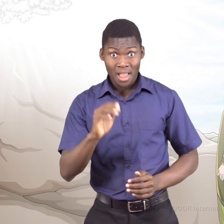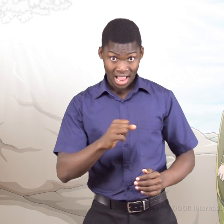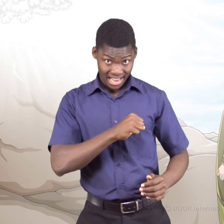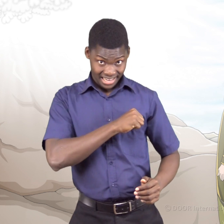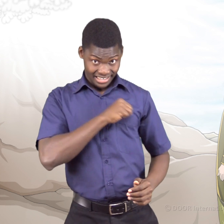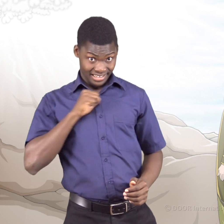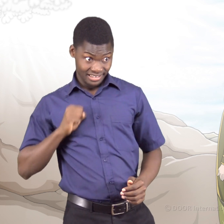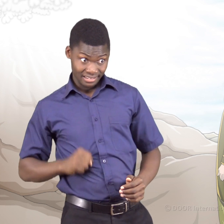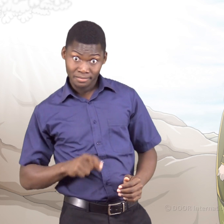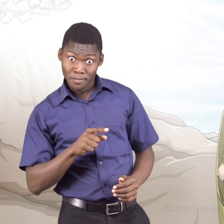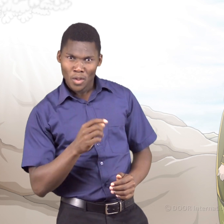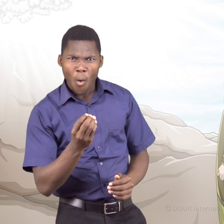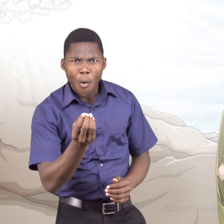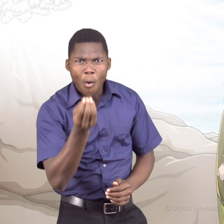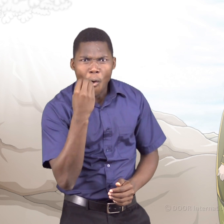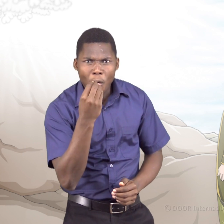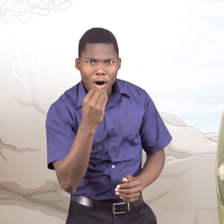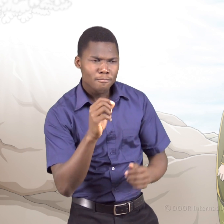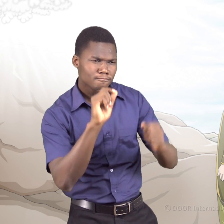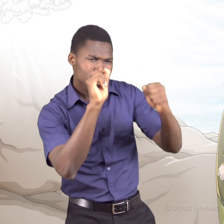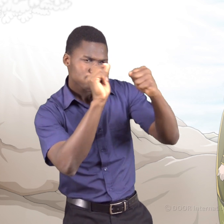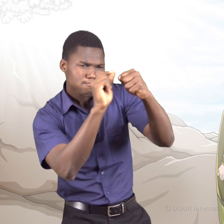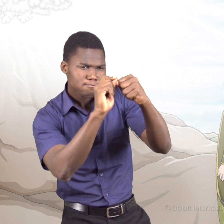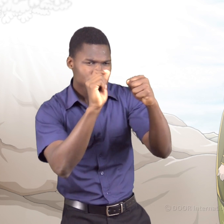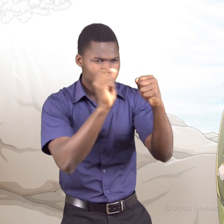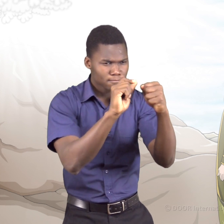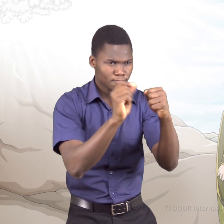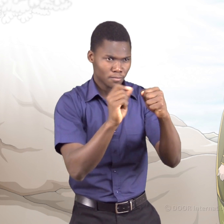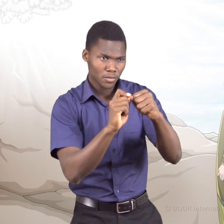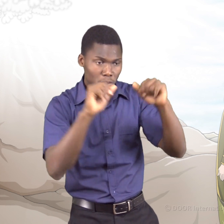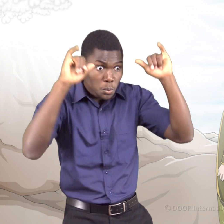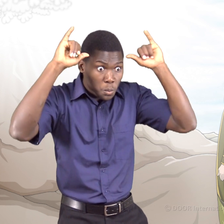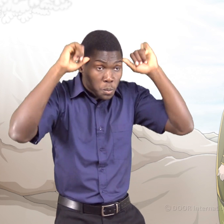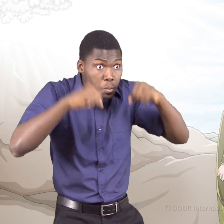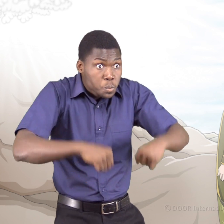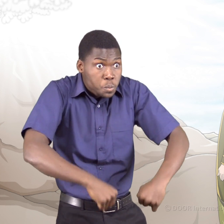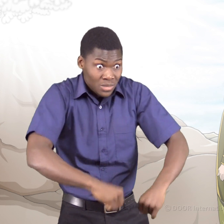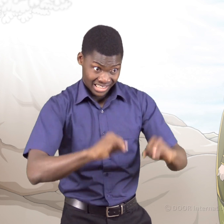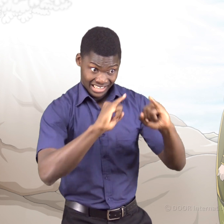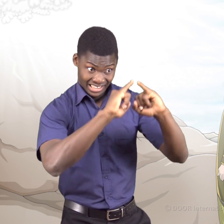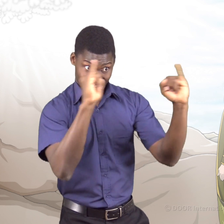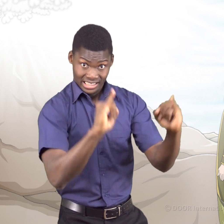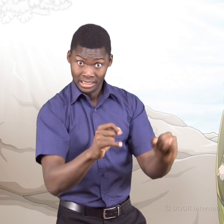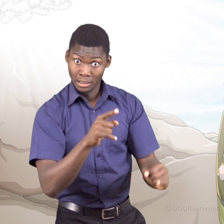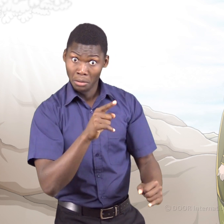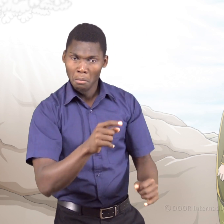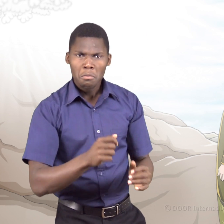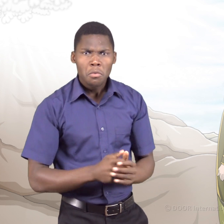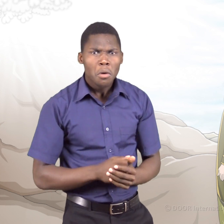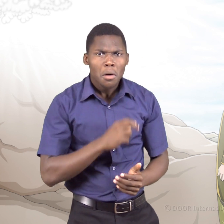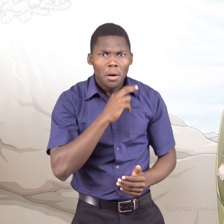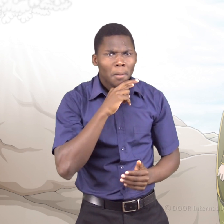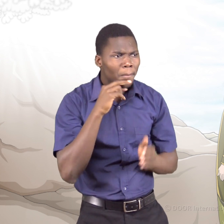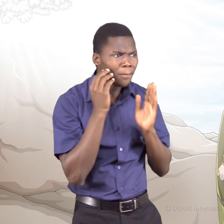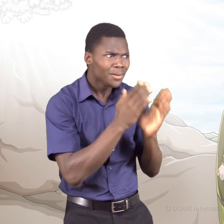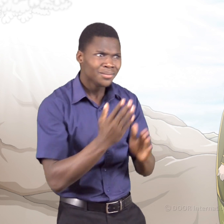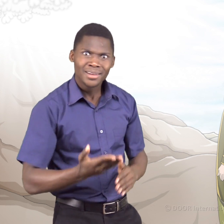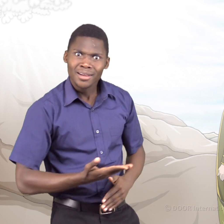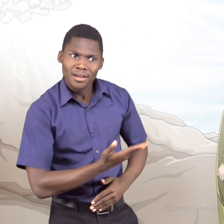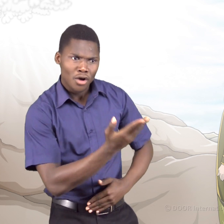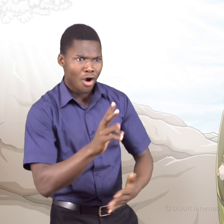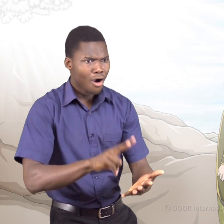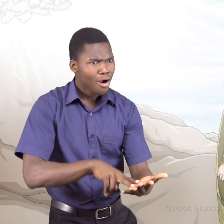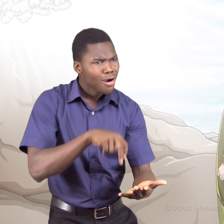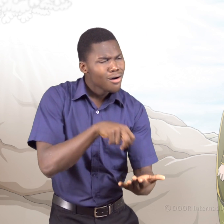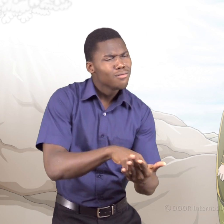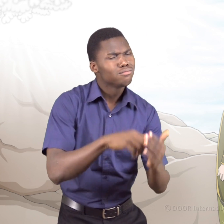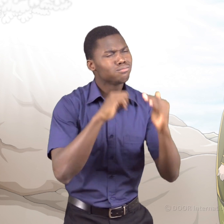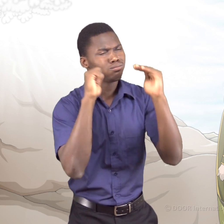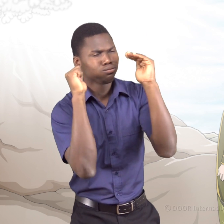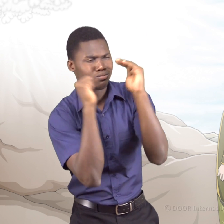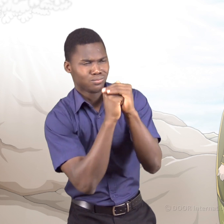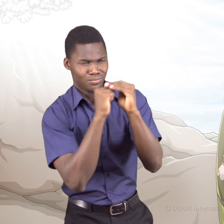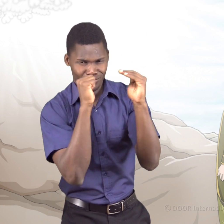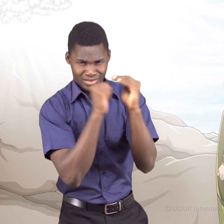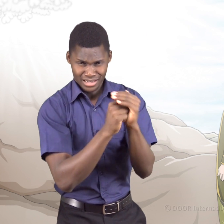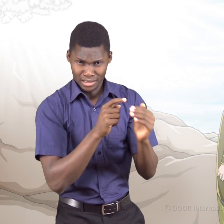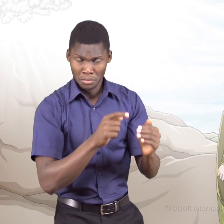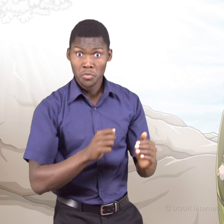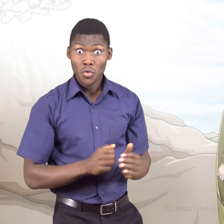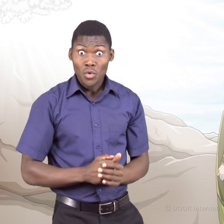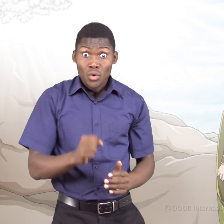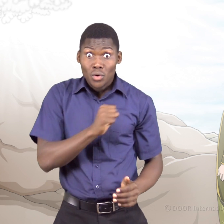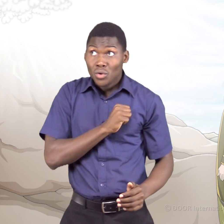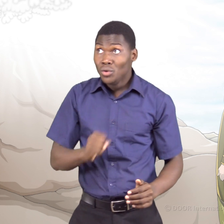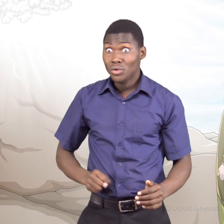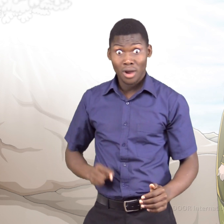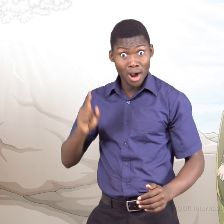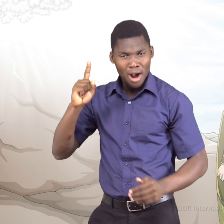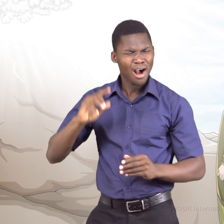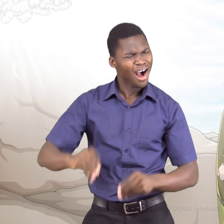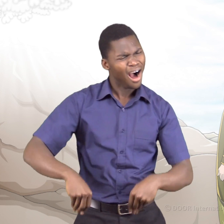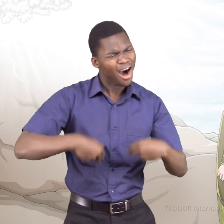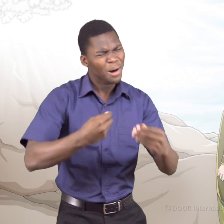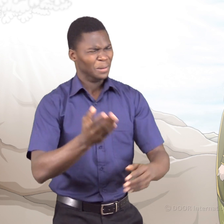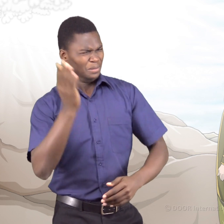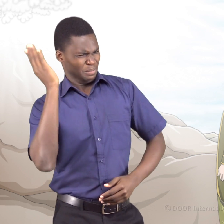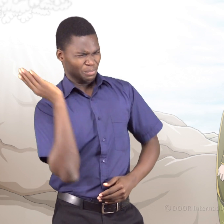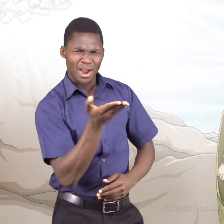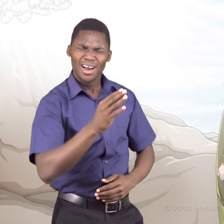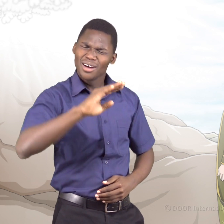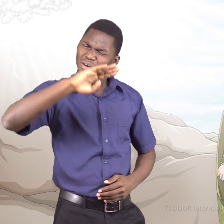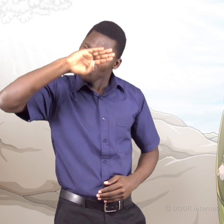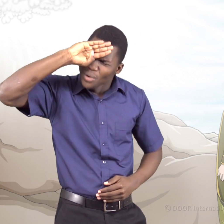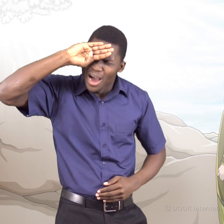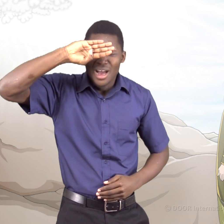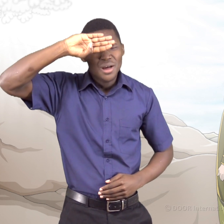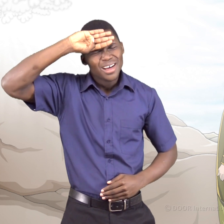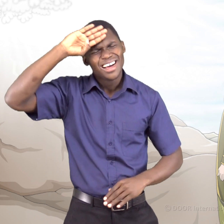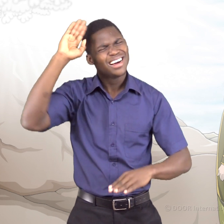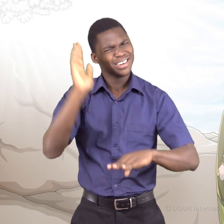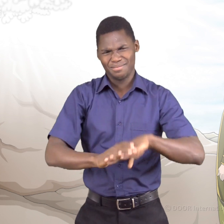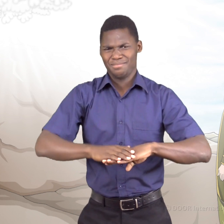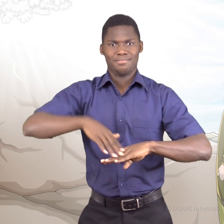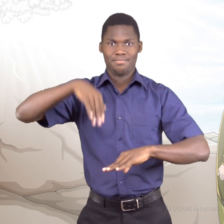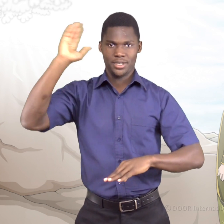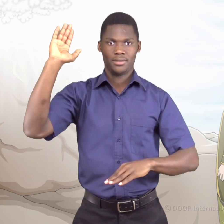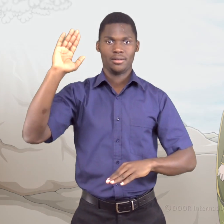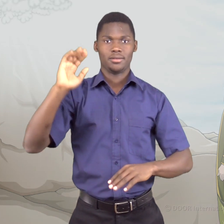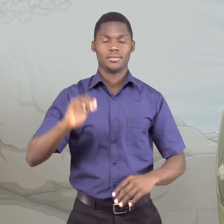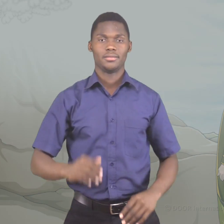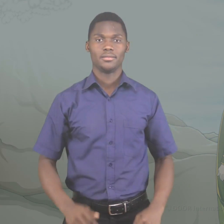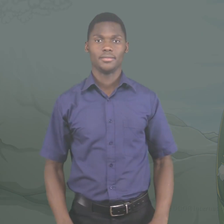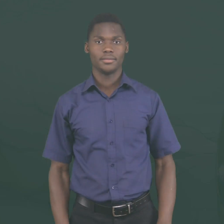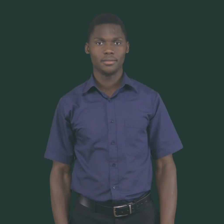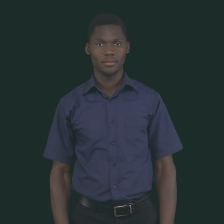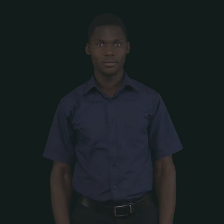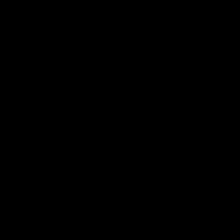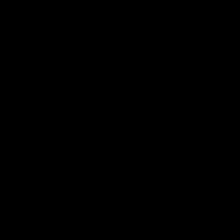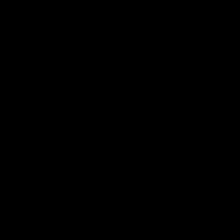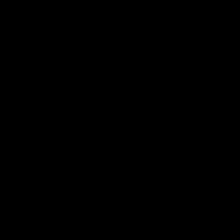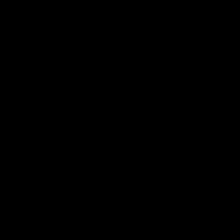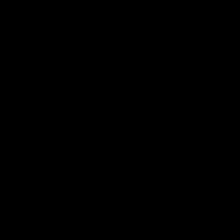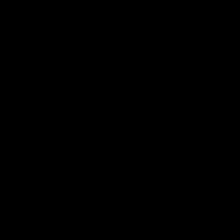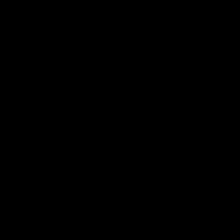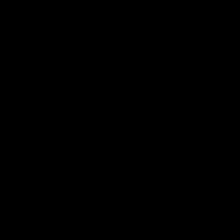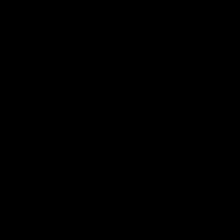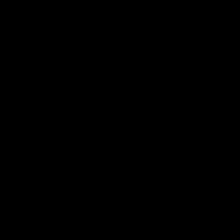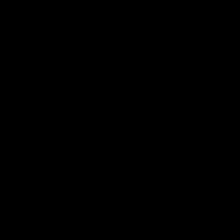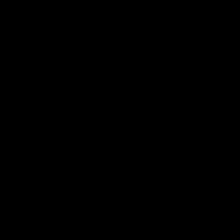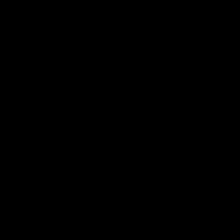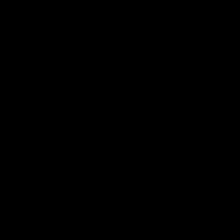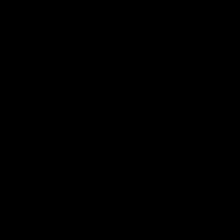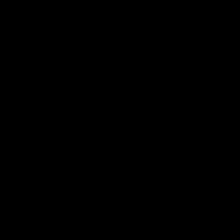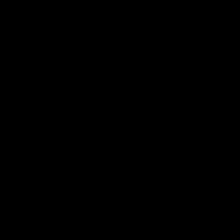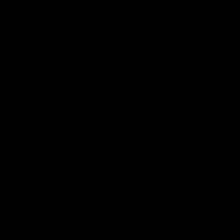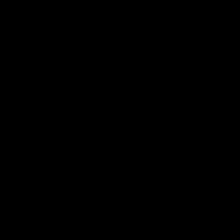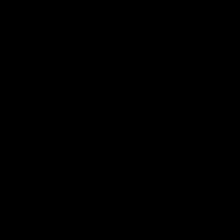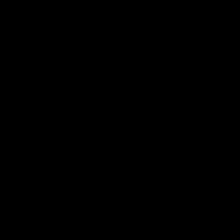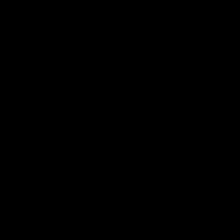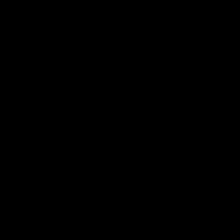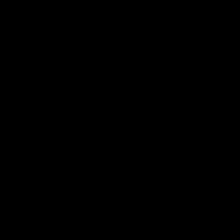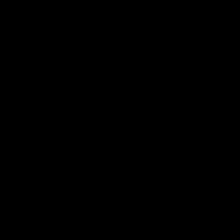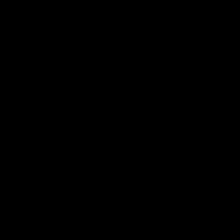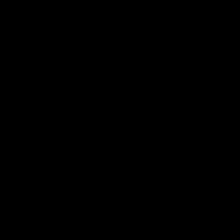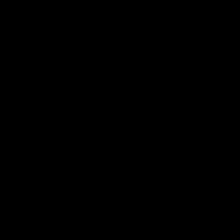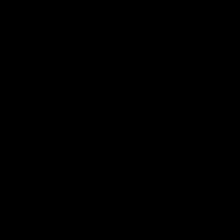And the LORD sent a plague on the people because of what they had done with the calf that Aaron had made.